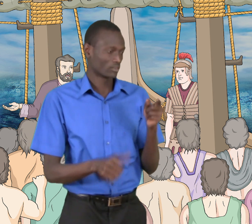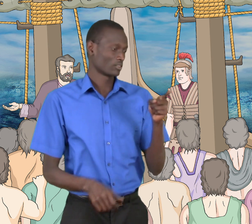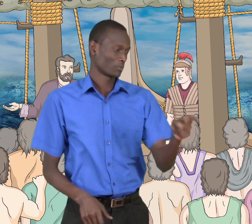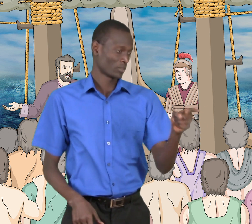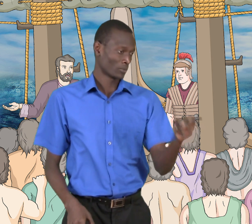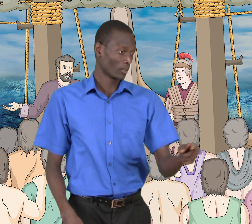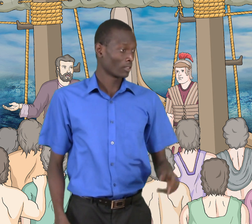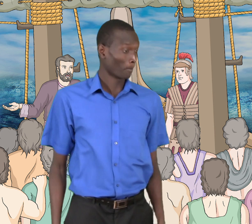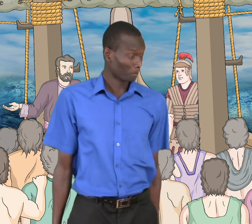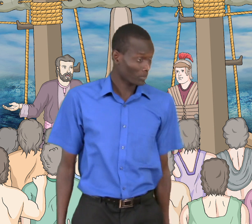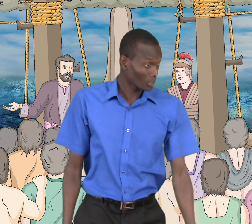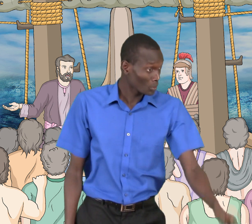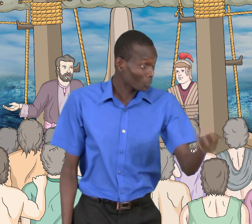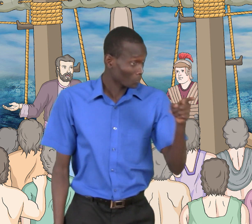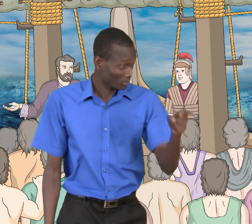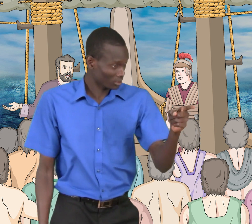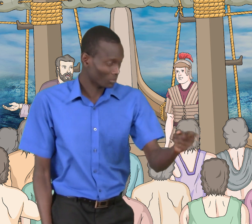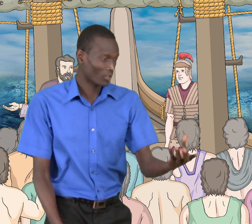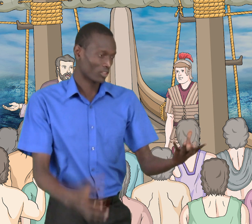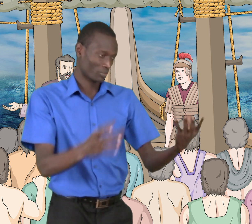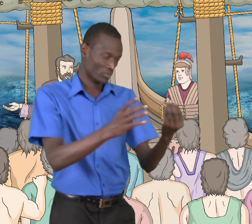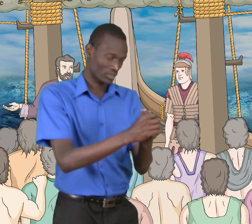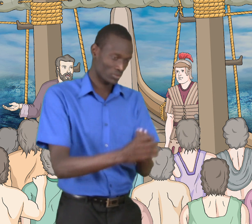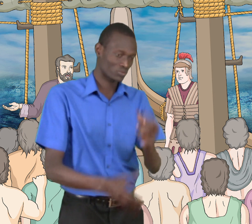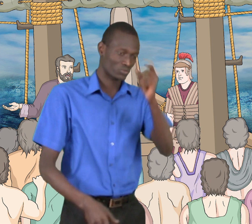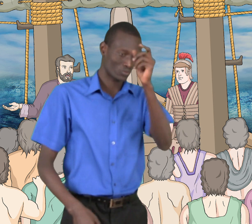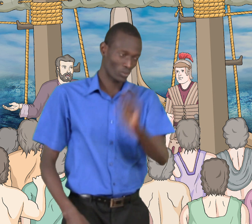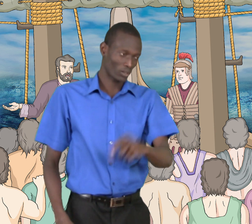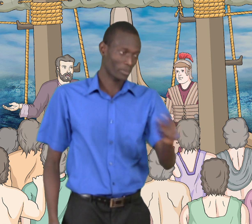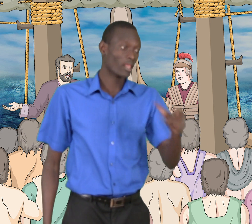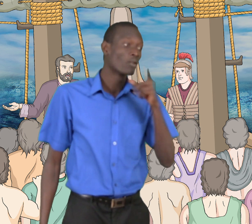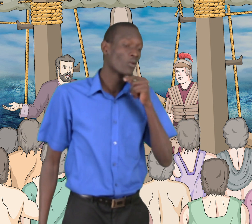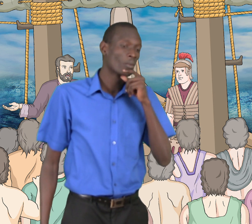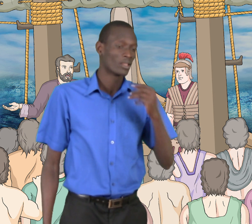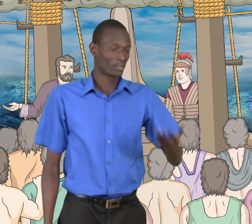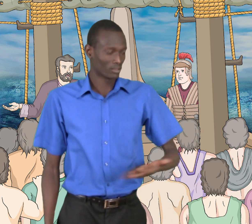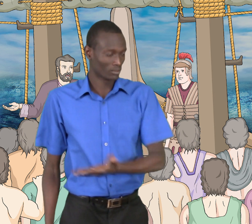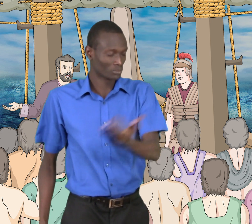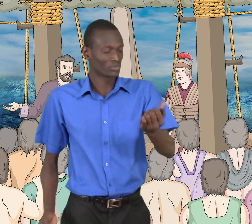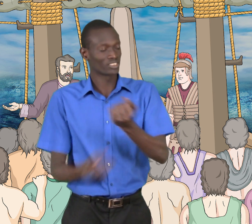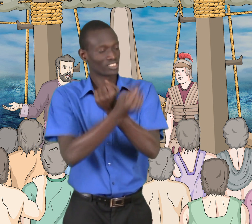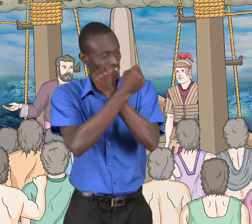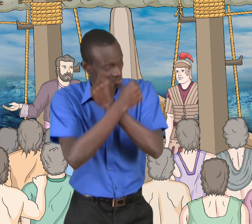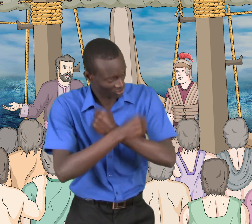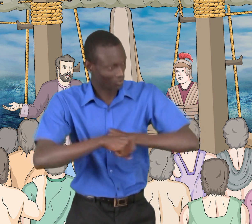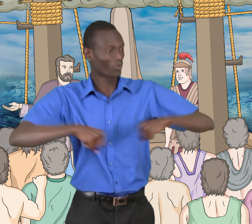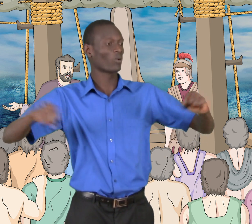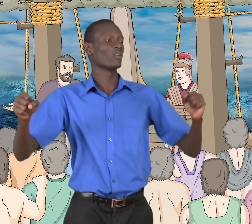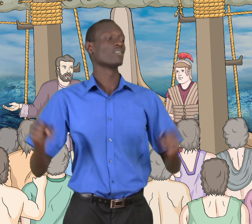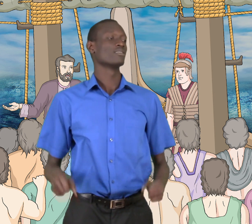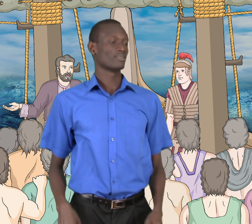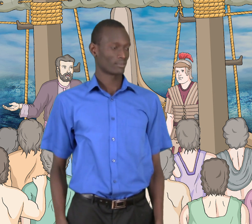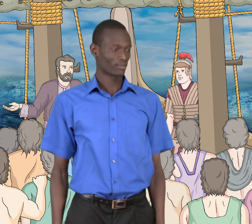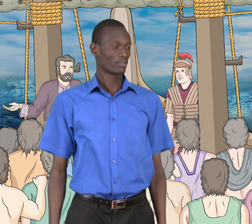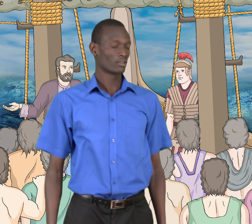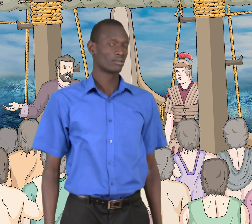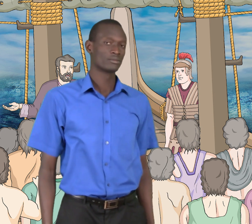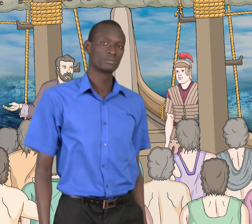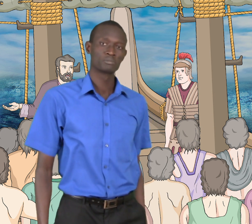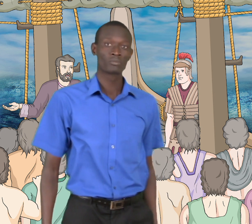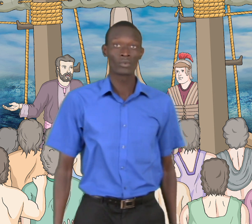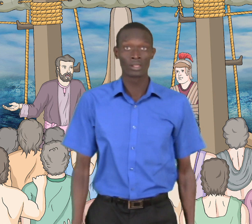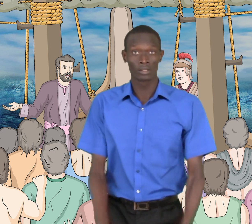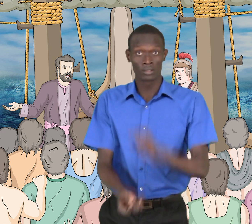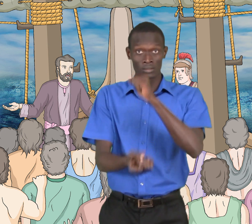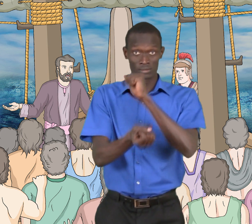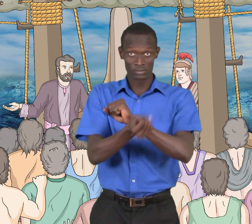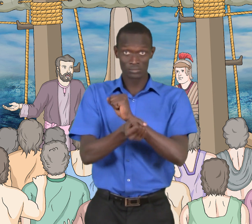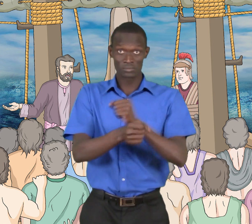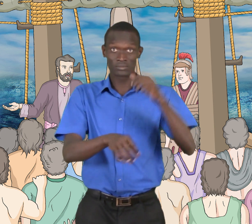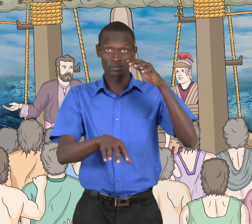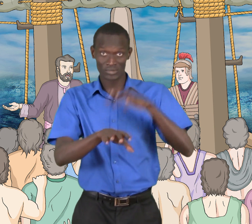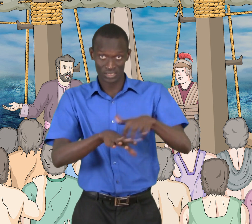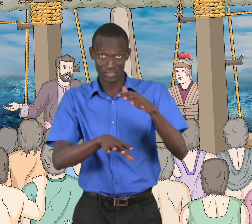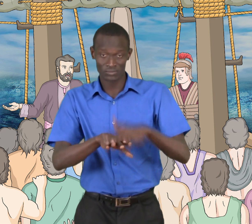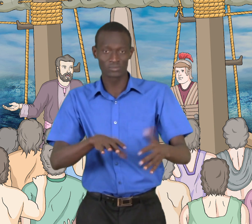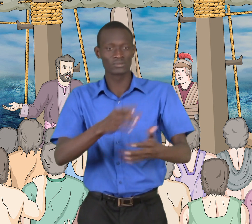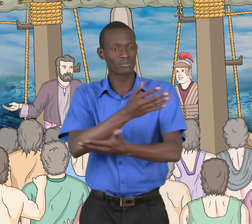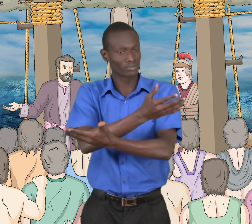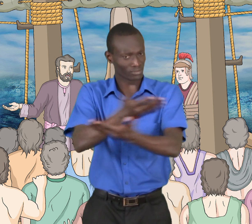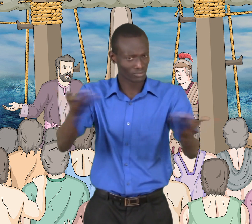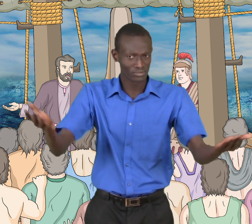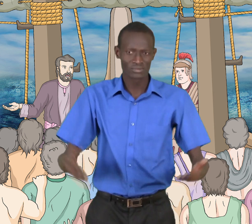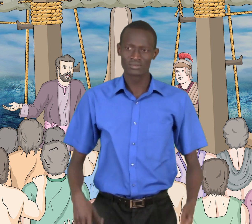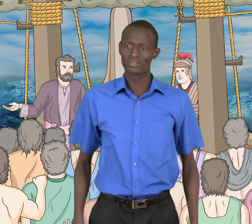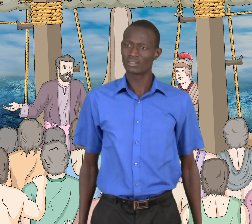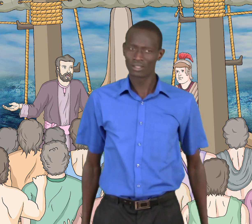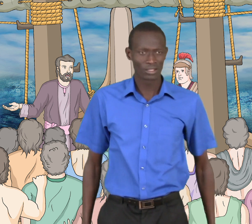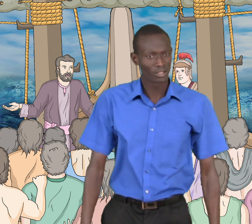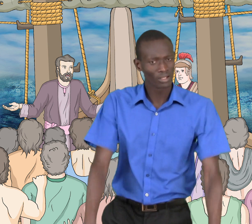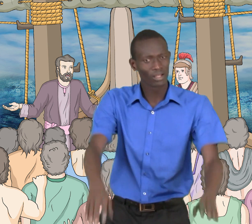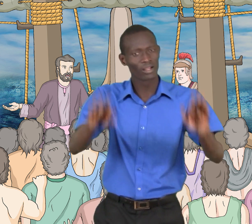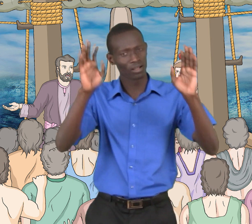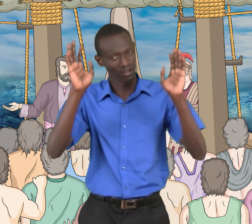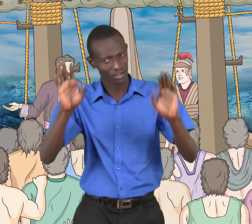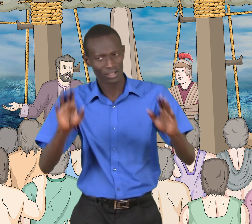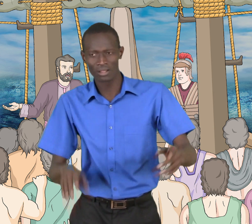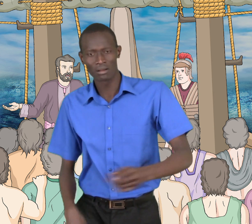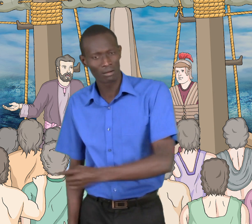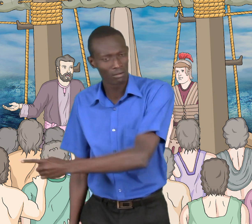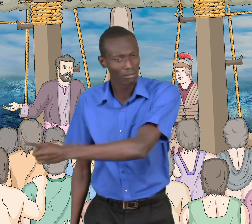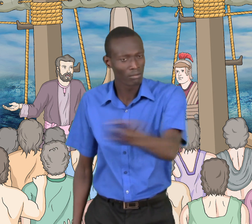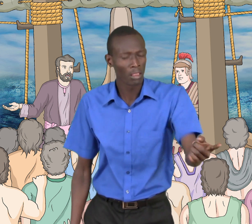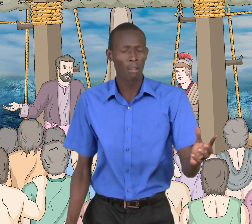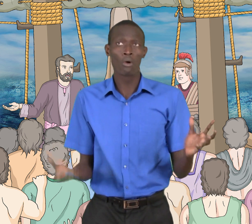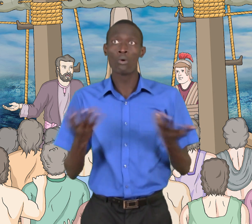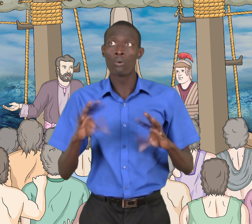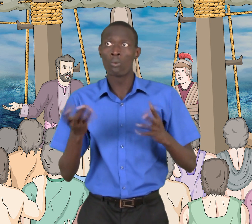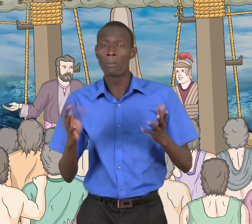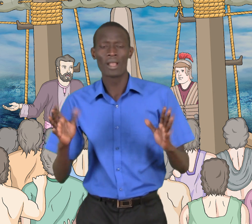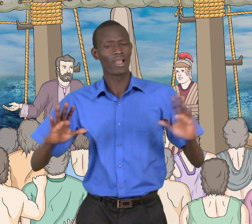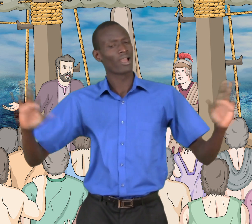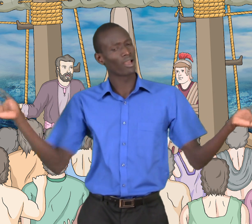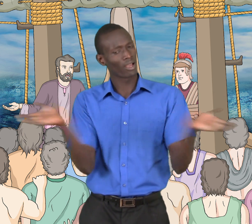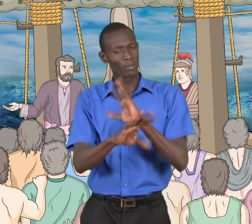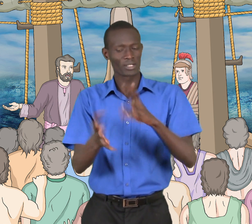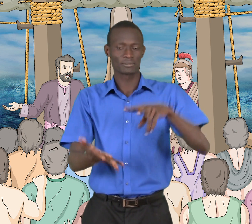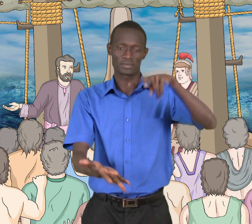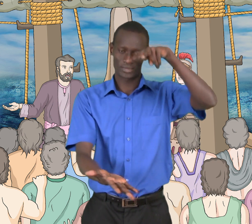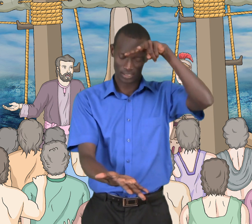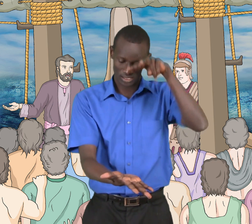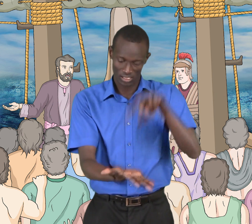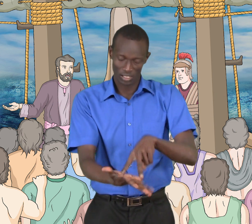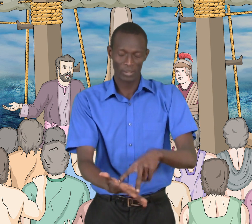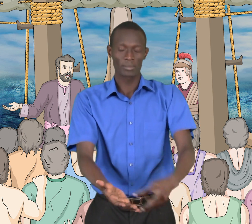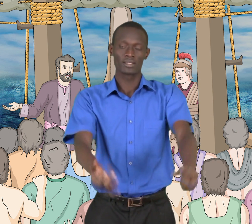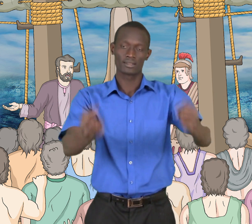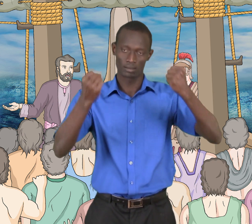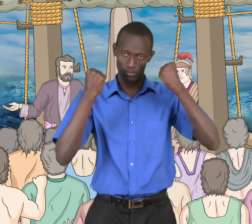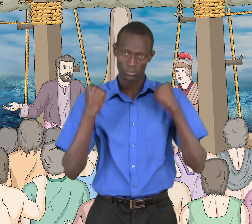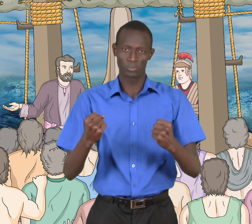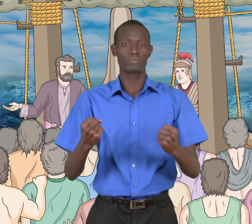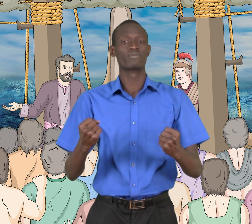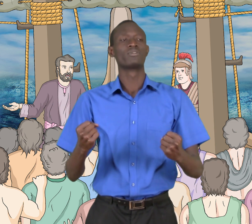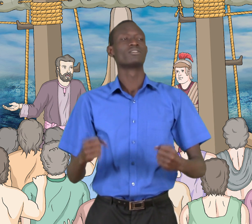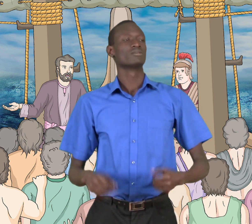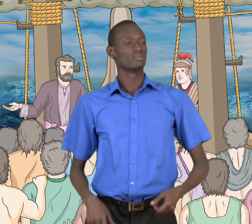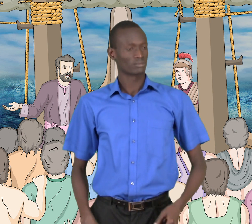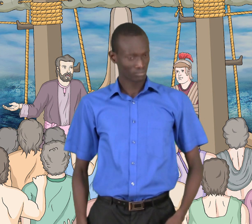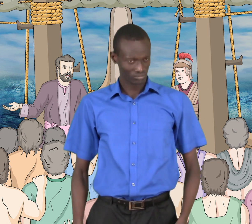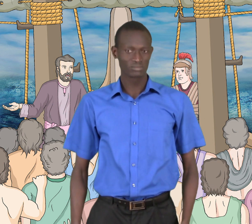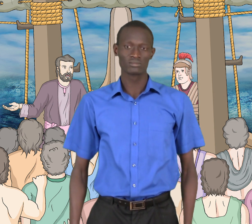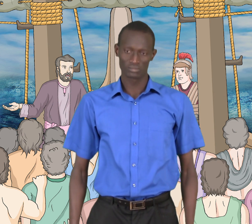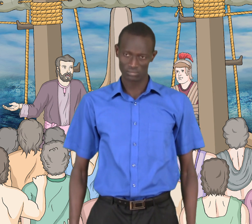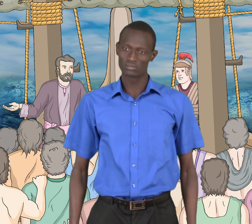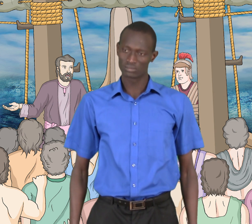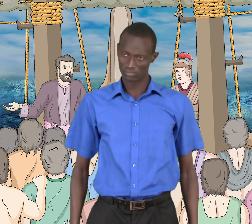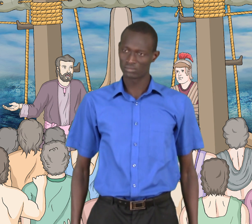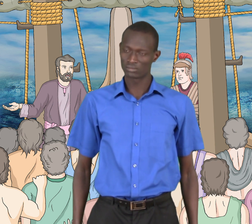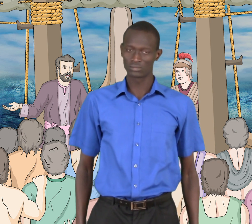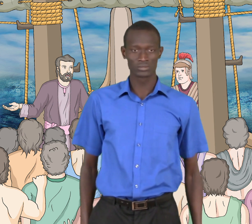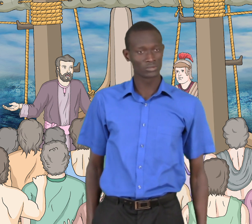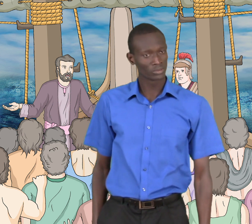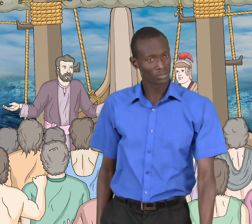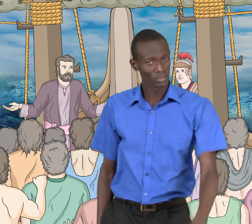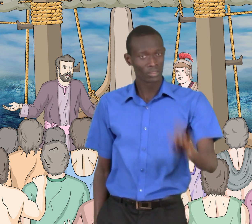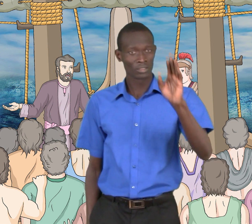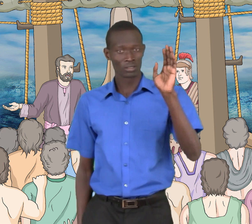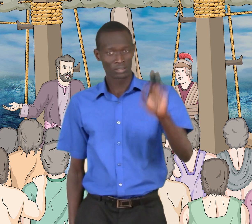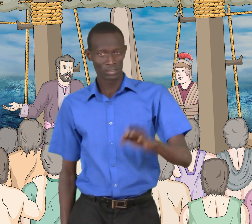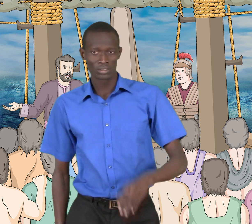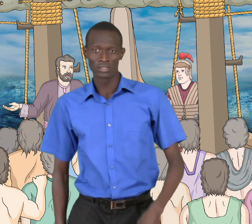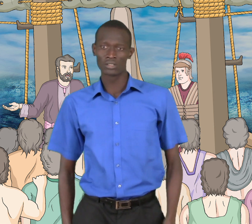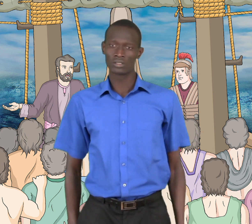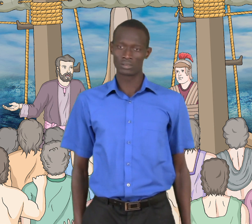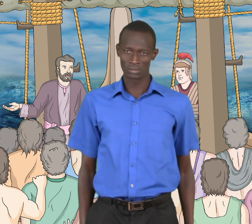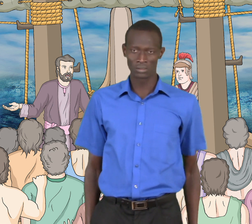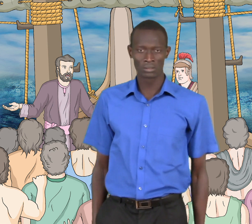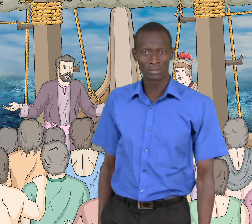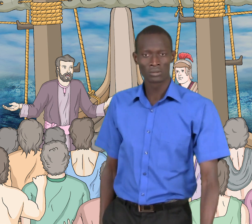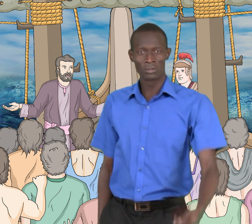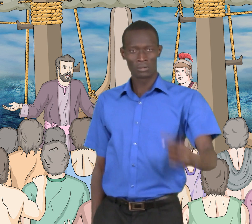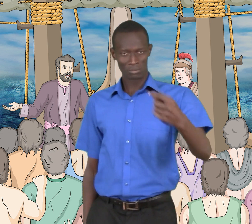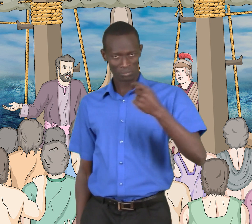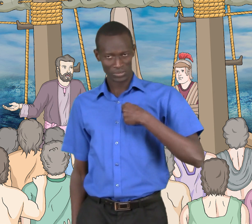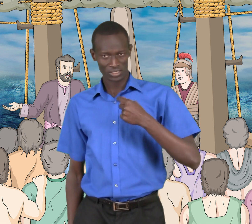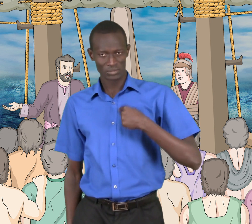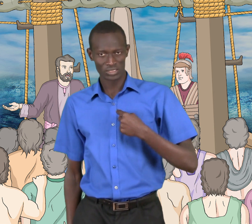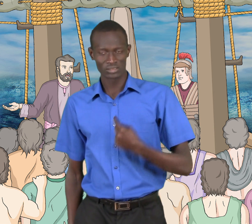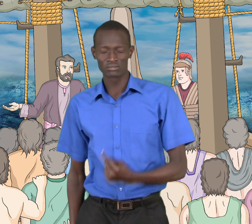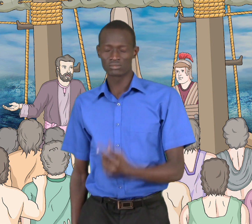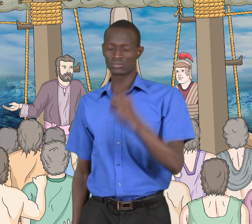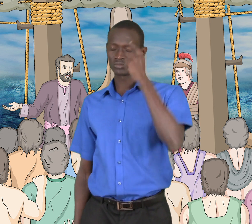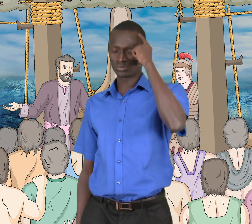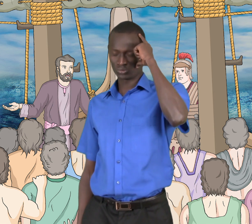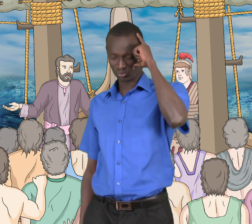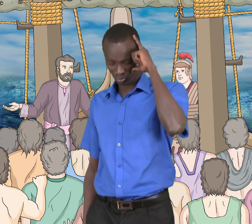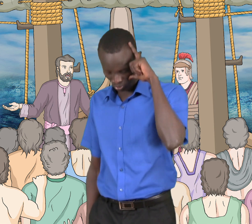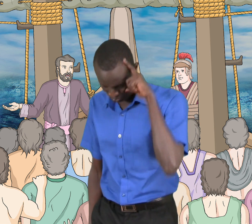And look, God has granted you the lives of all who sail with you.’